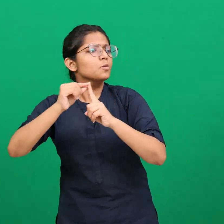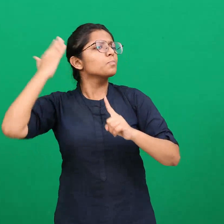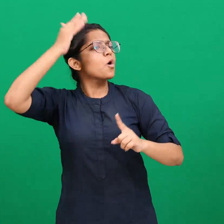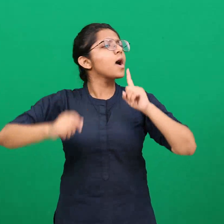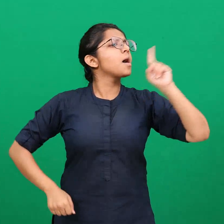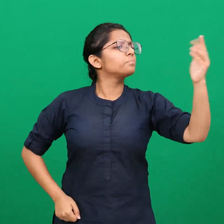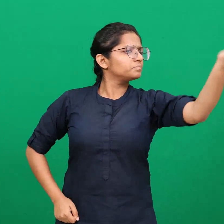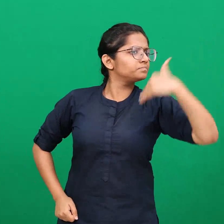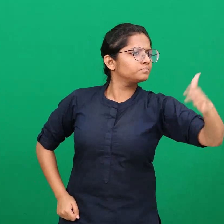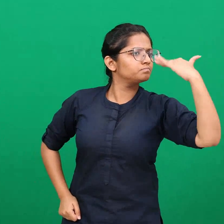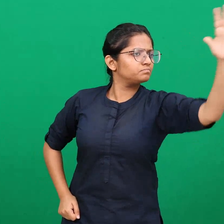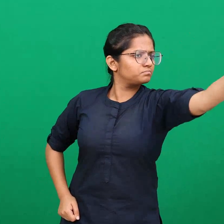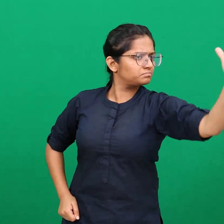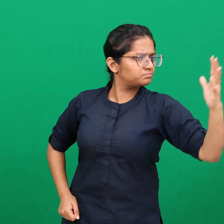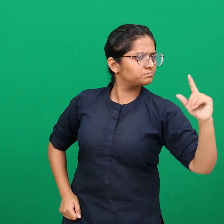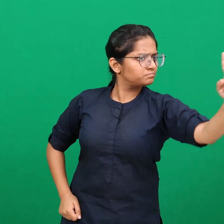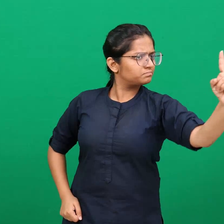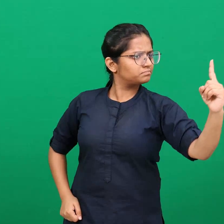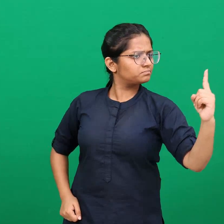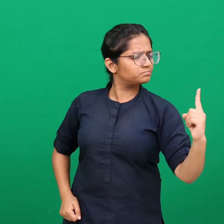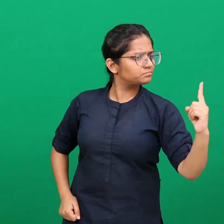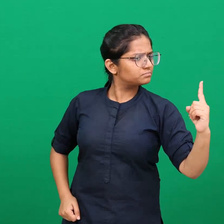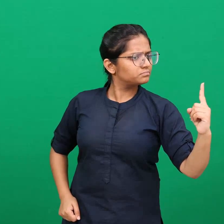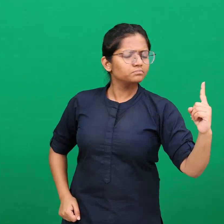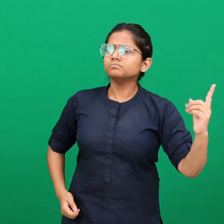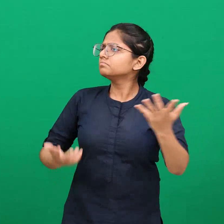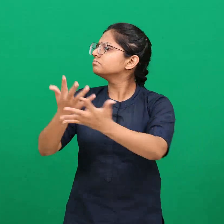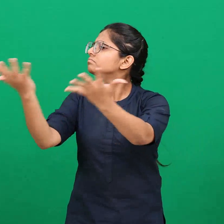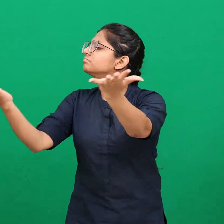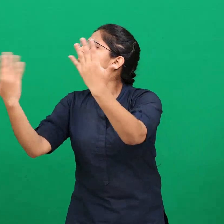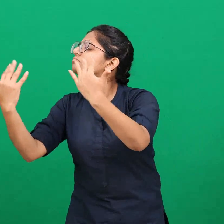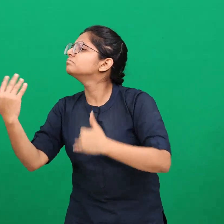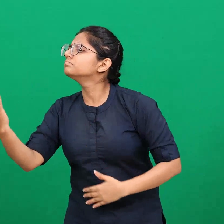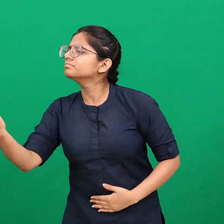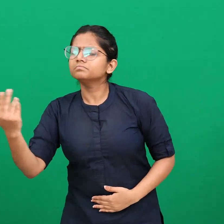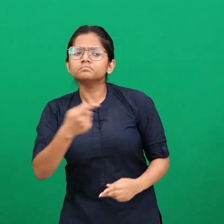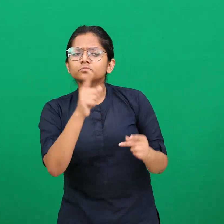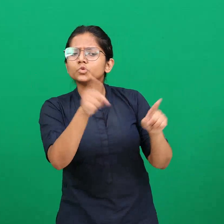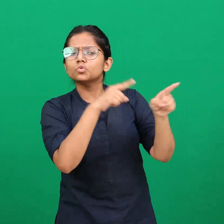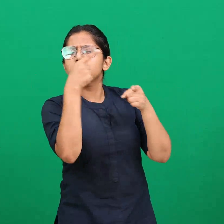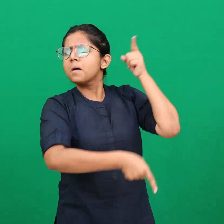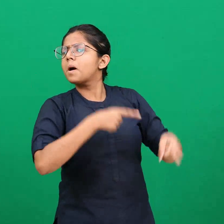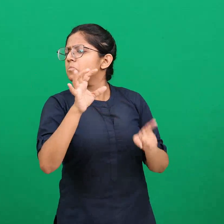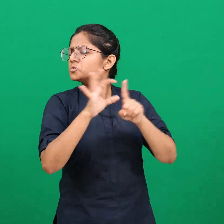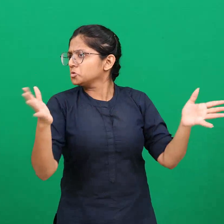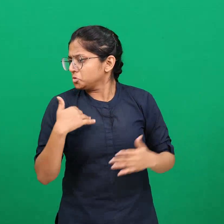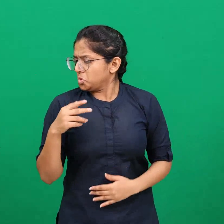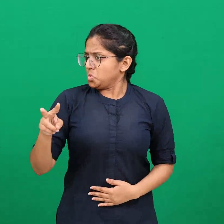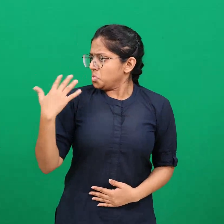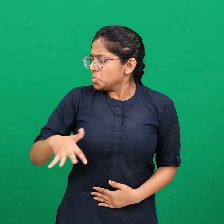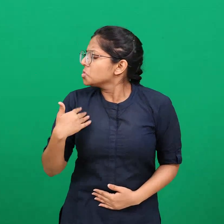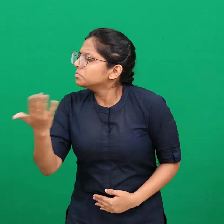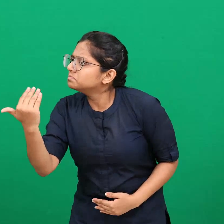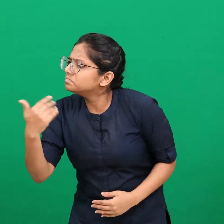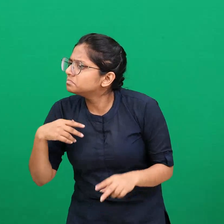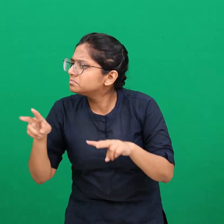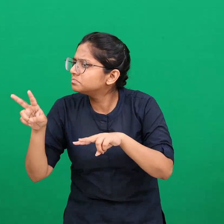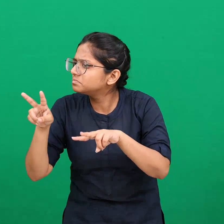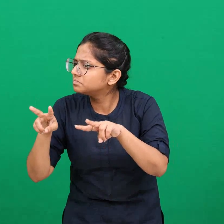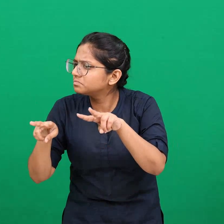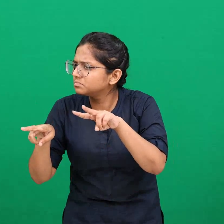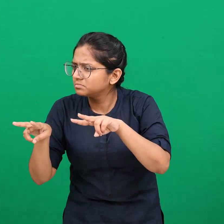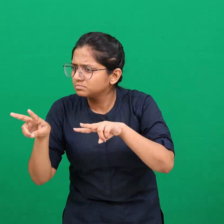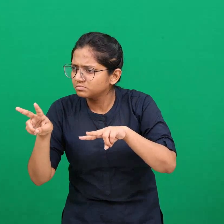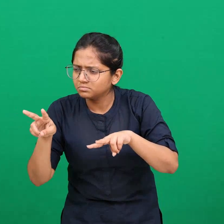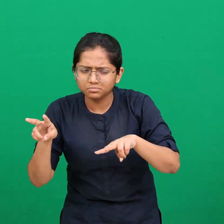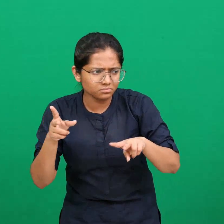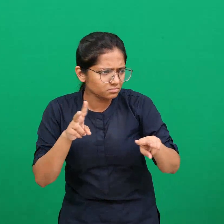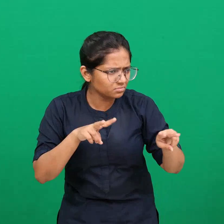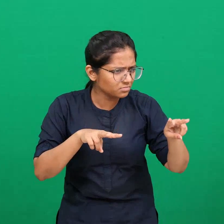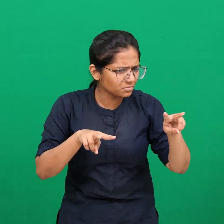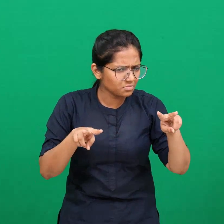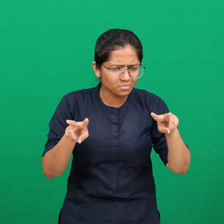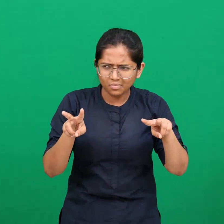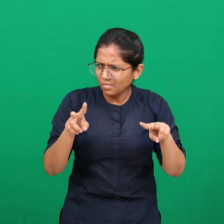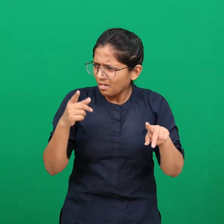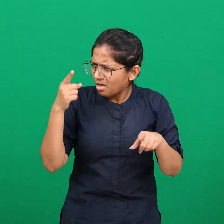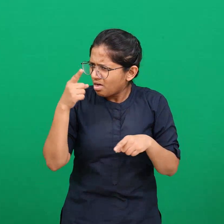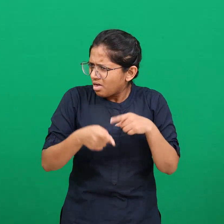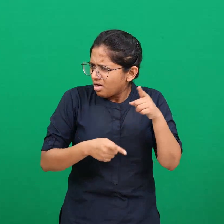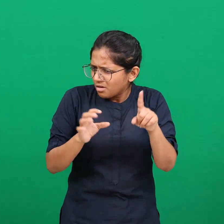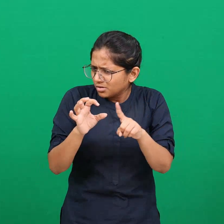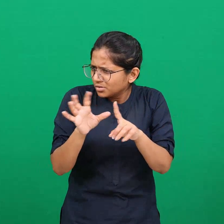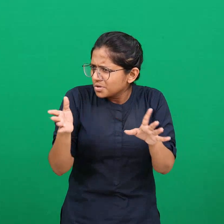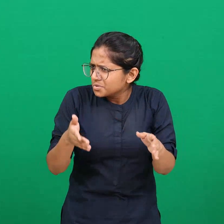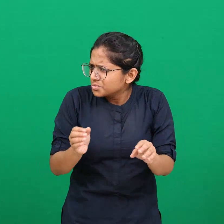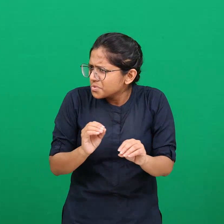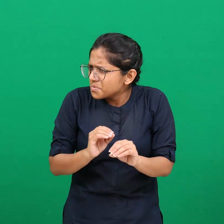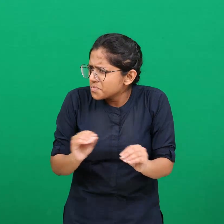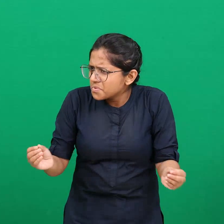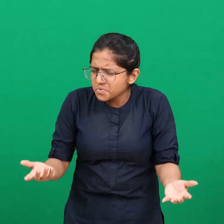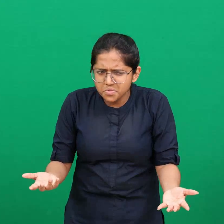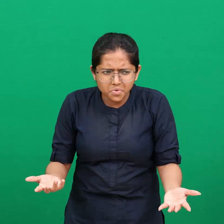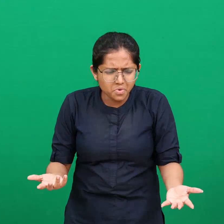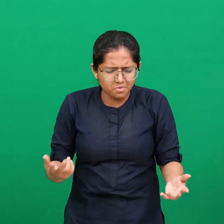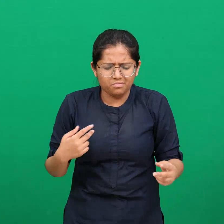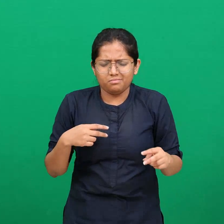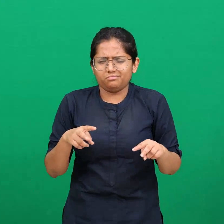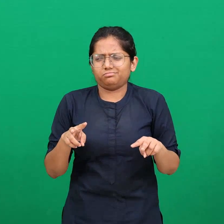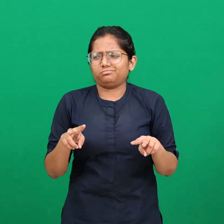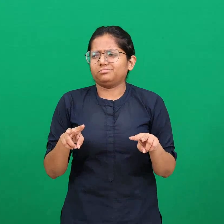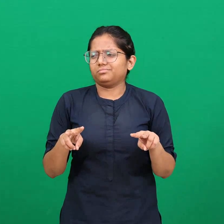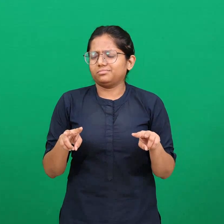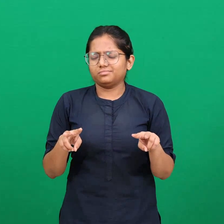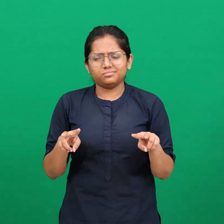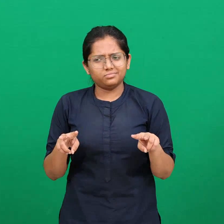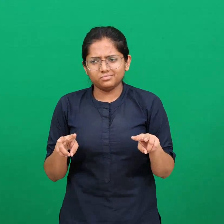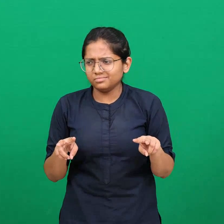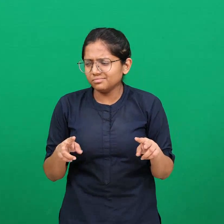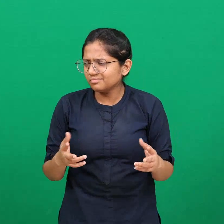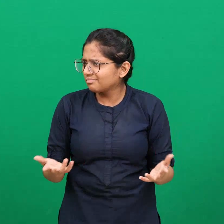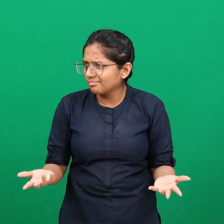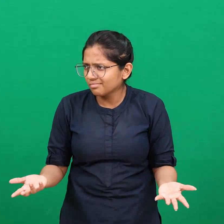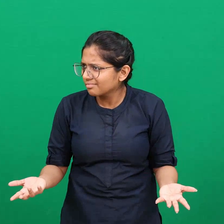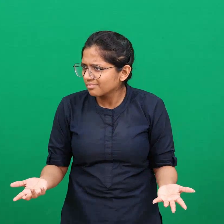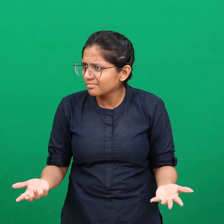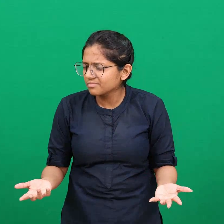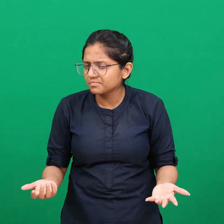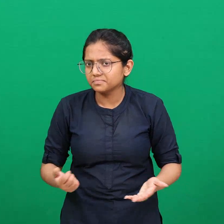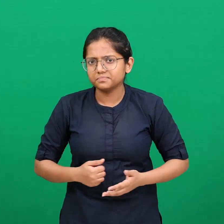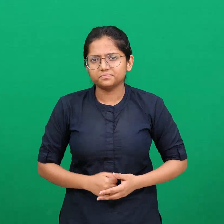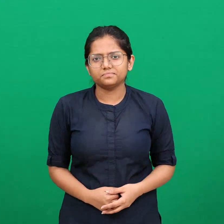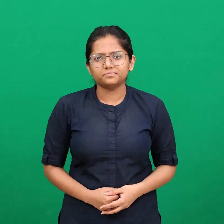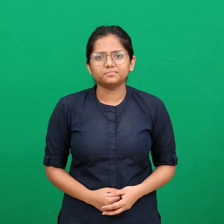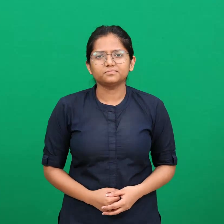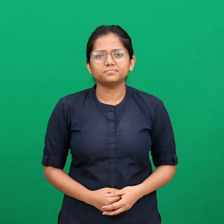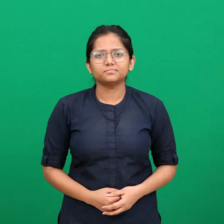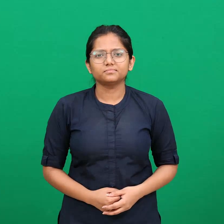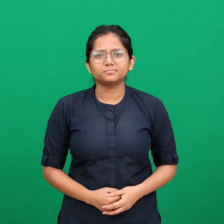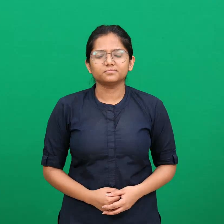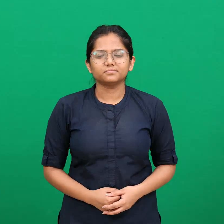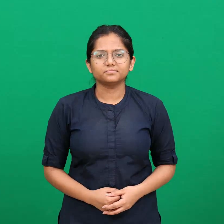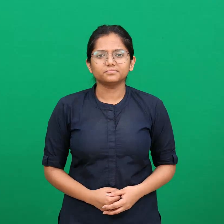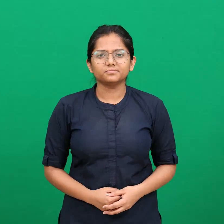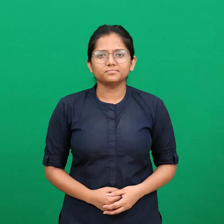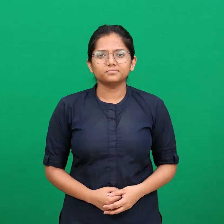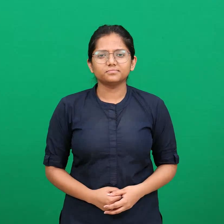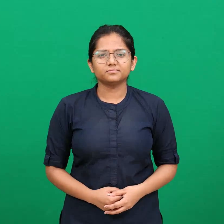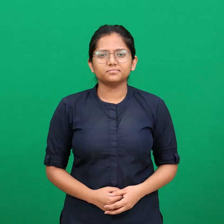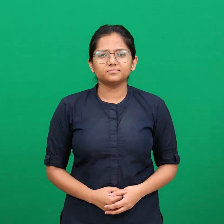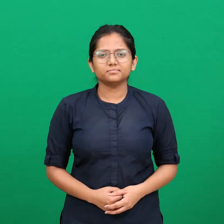But when his accusers rose to speak, they did not charge him with any of the crimes I had expected.